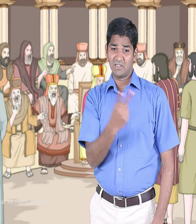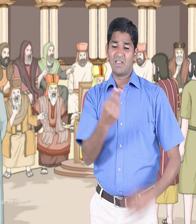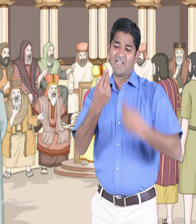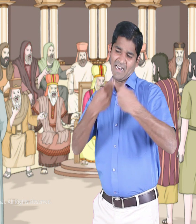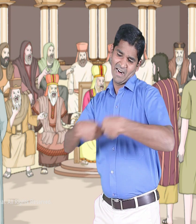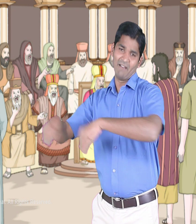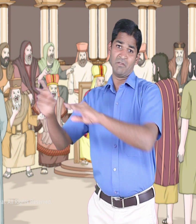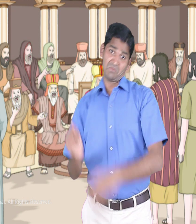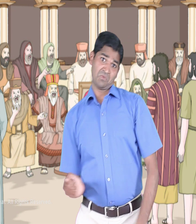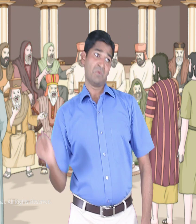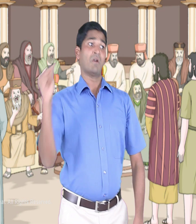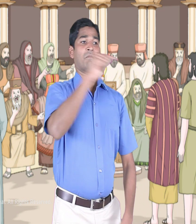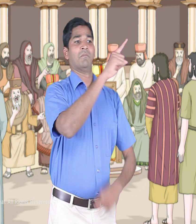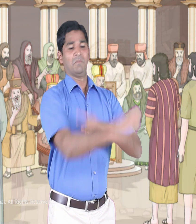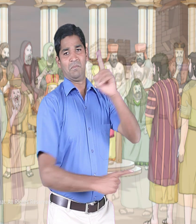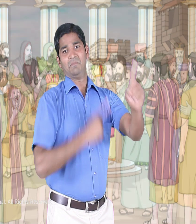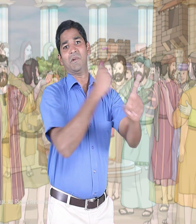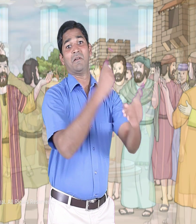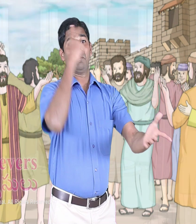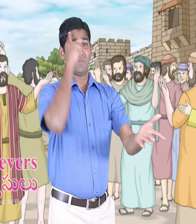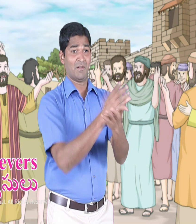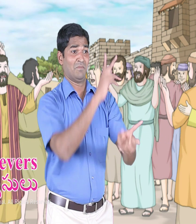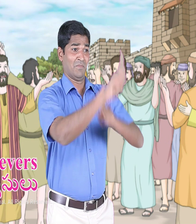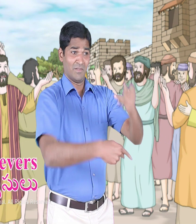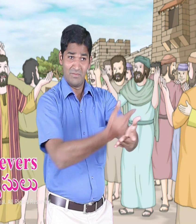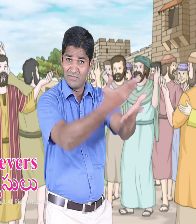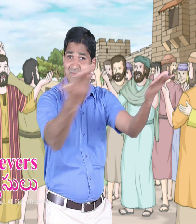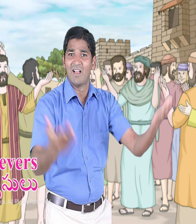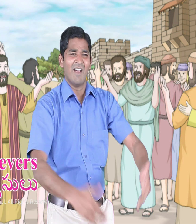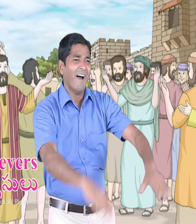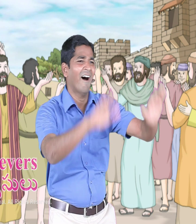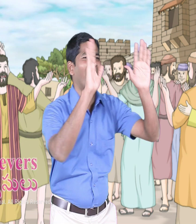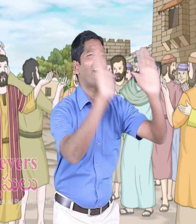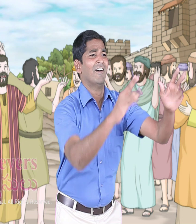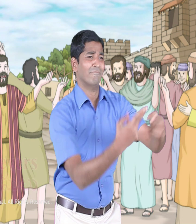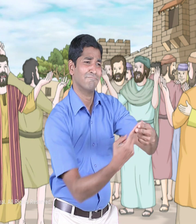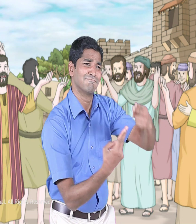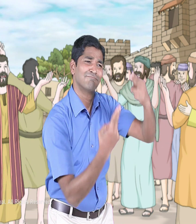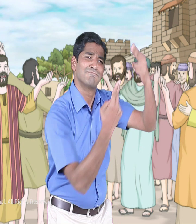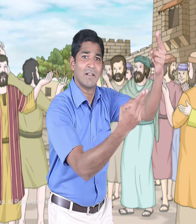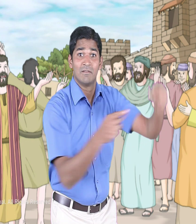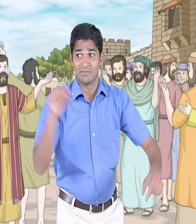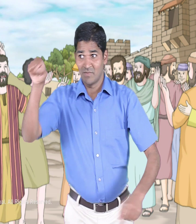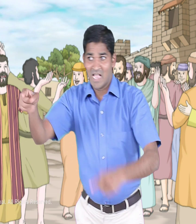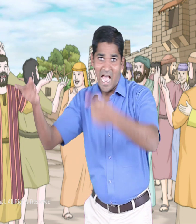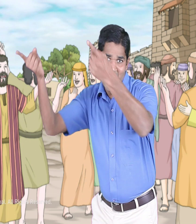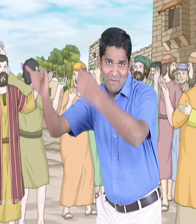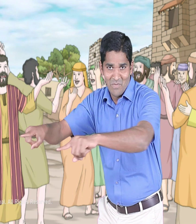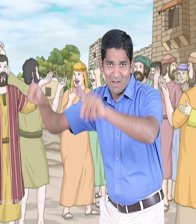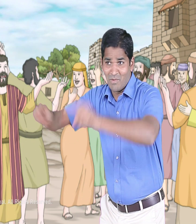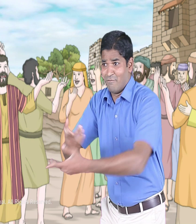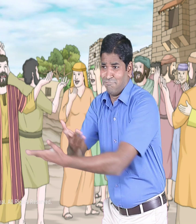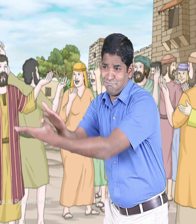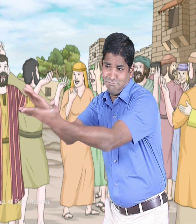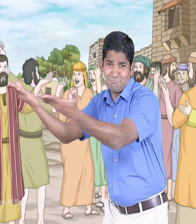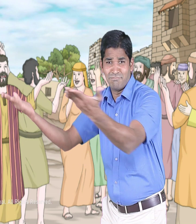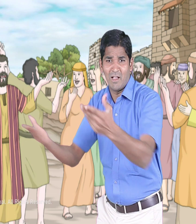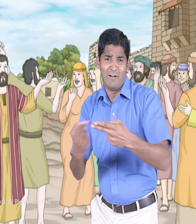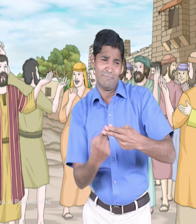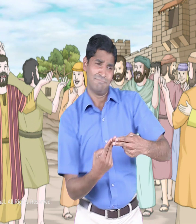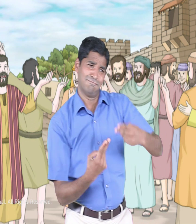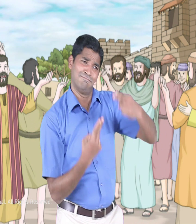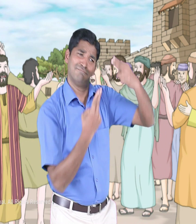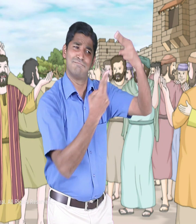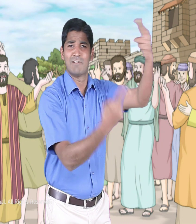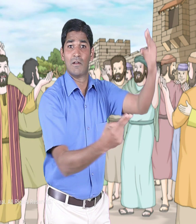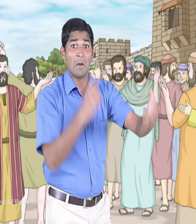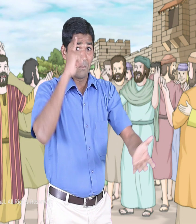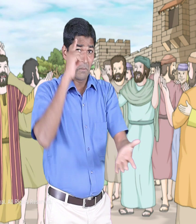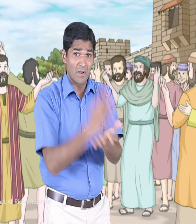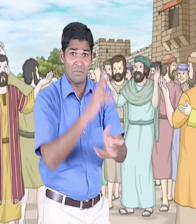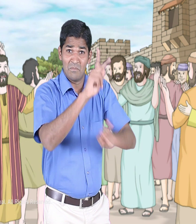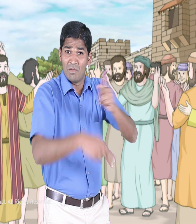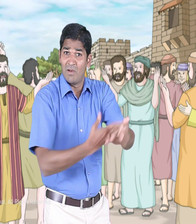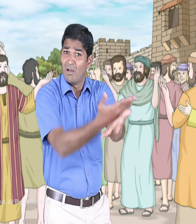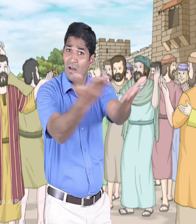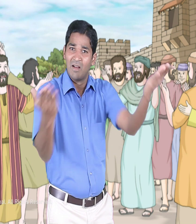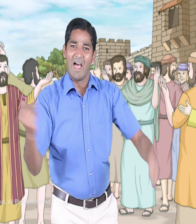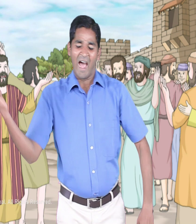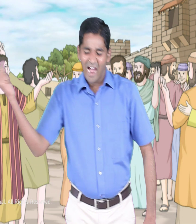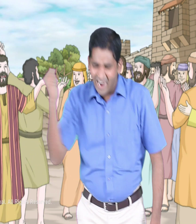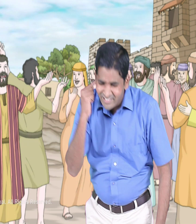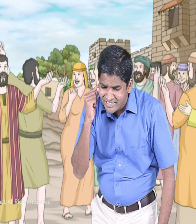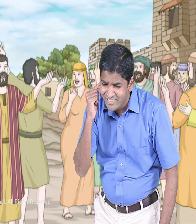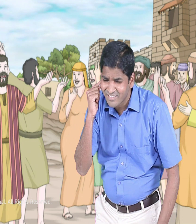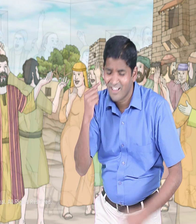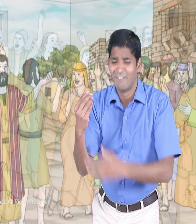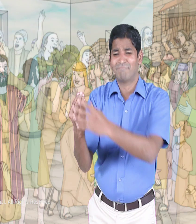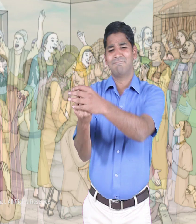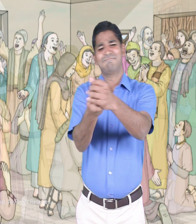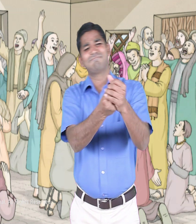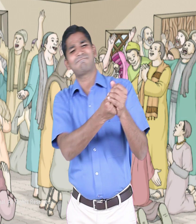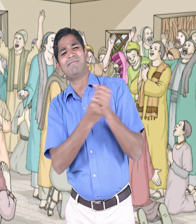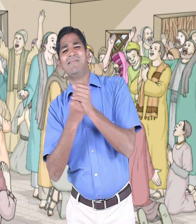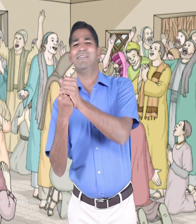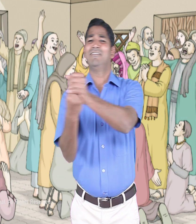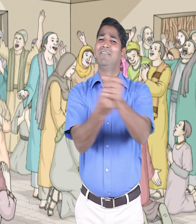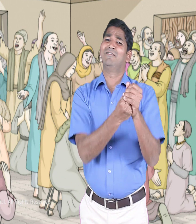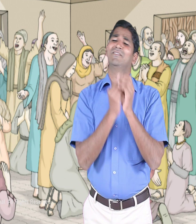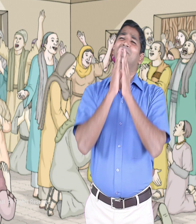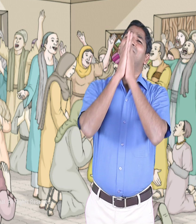On their release, Peter and John returned to their own people and reported everything that the chief priests and elders had said to them.